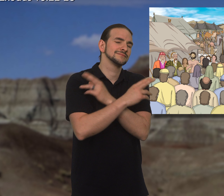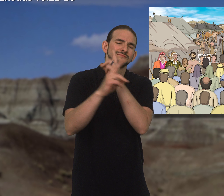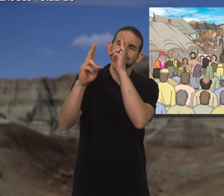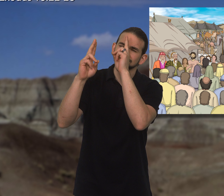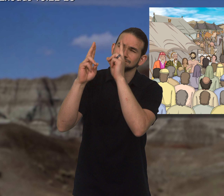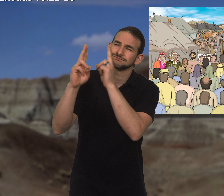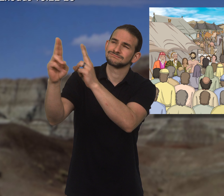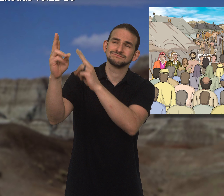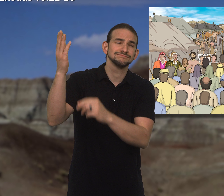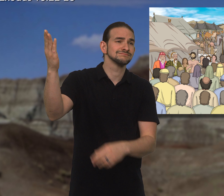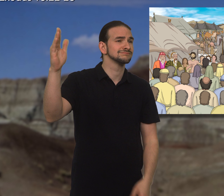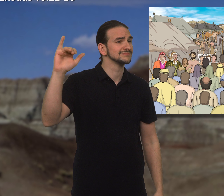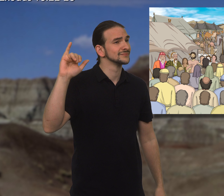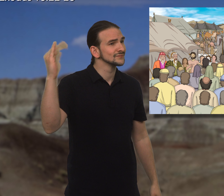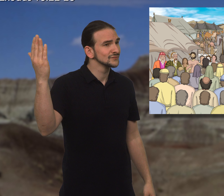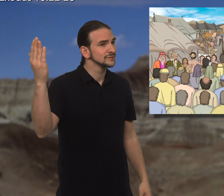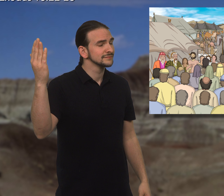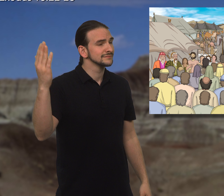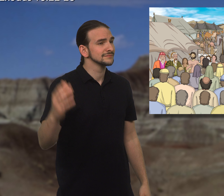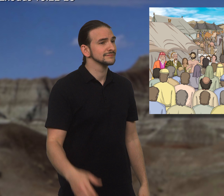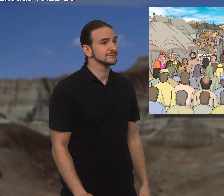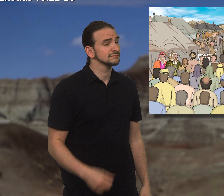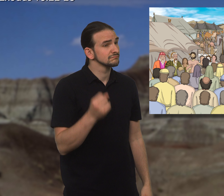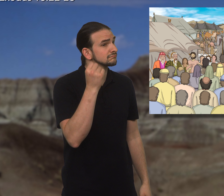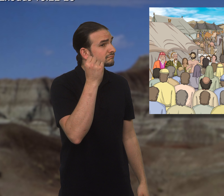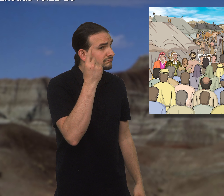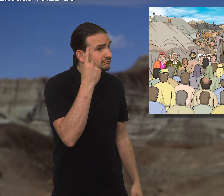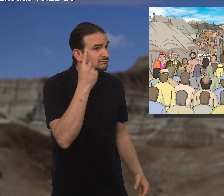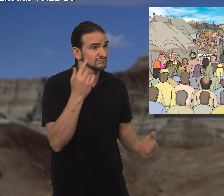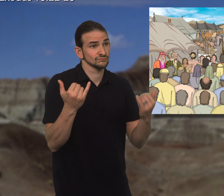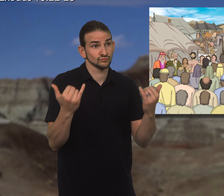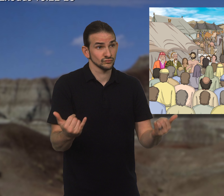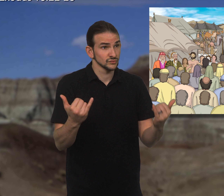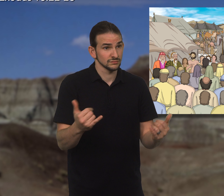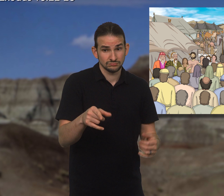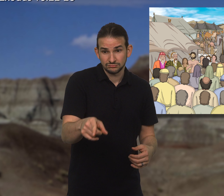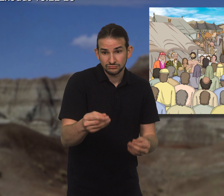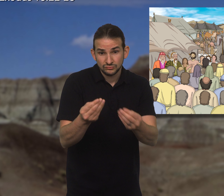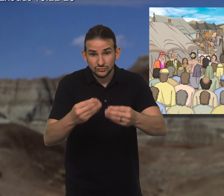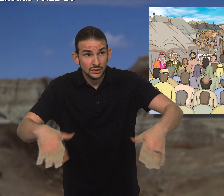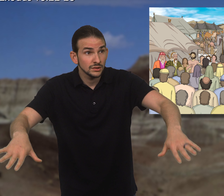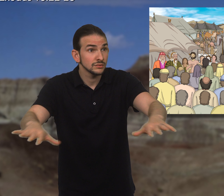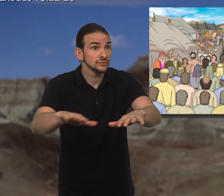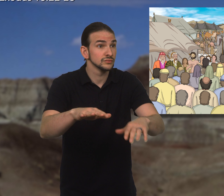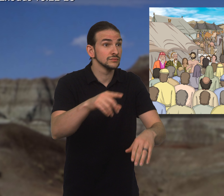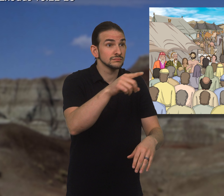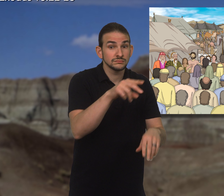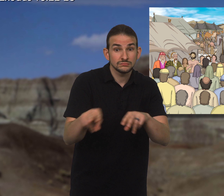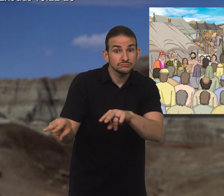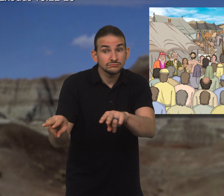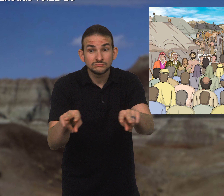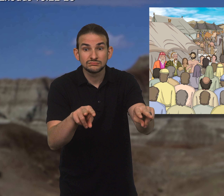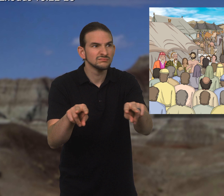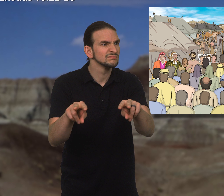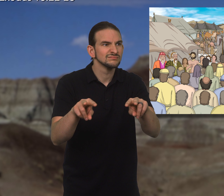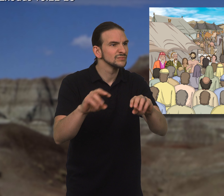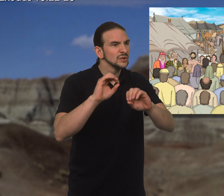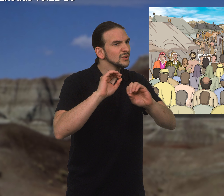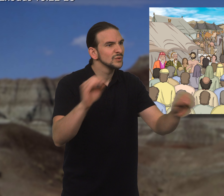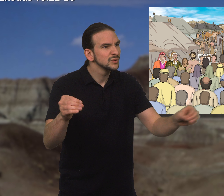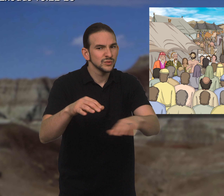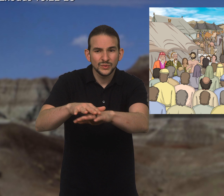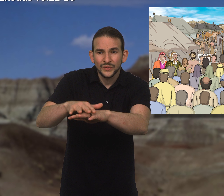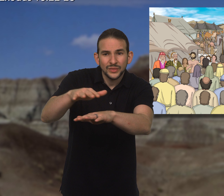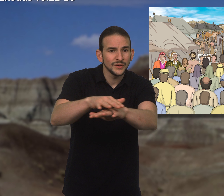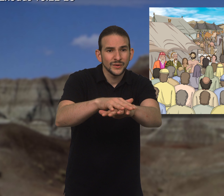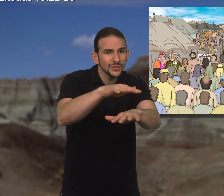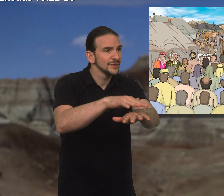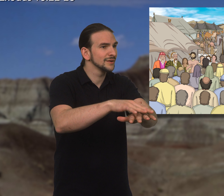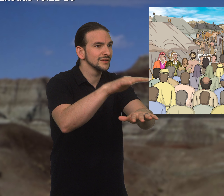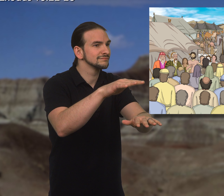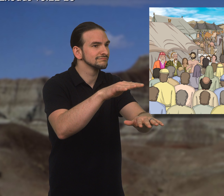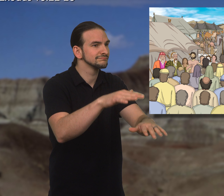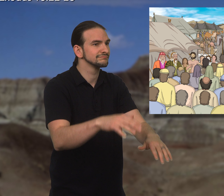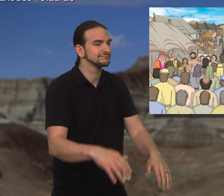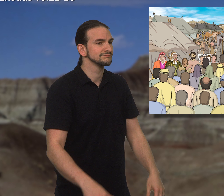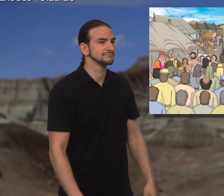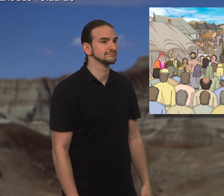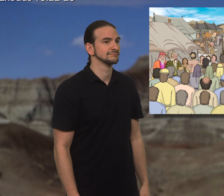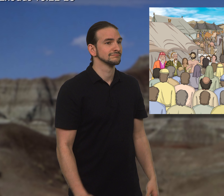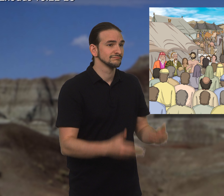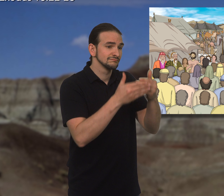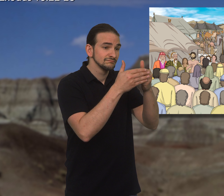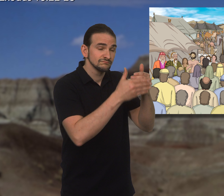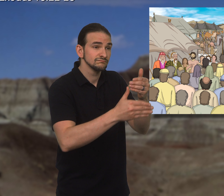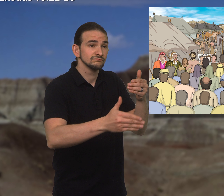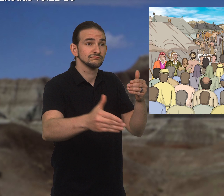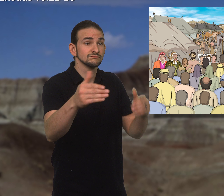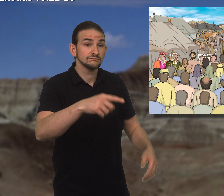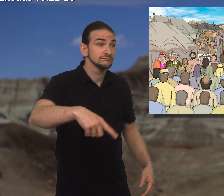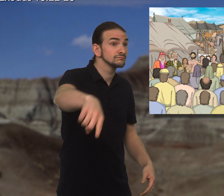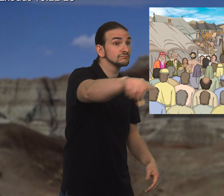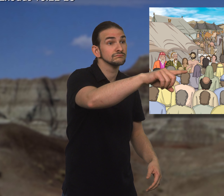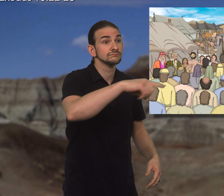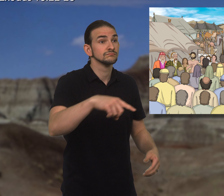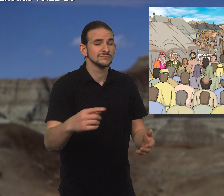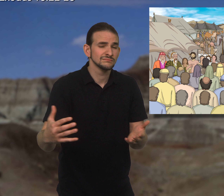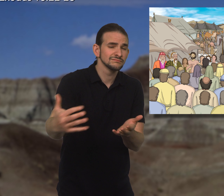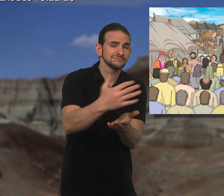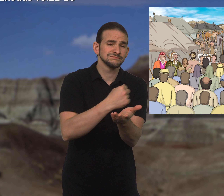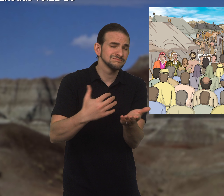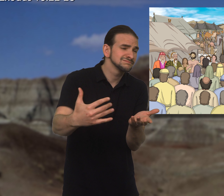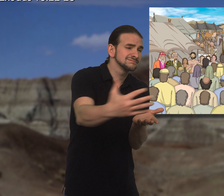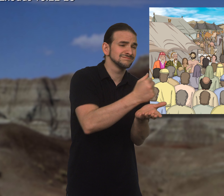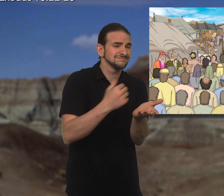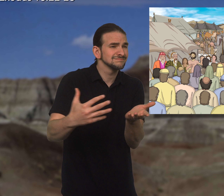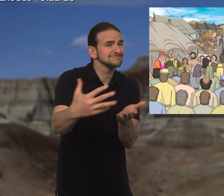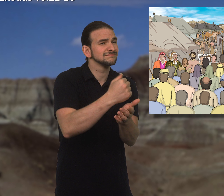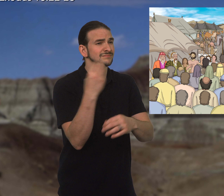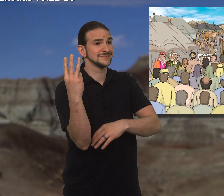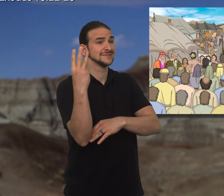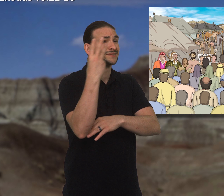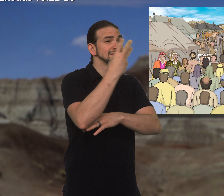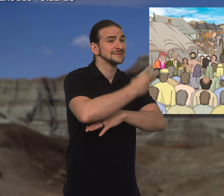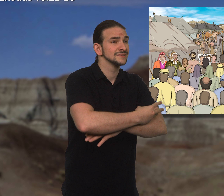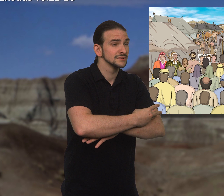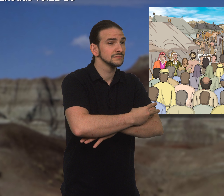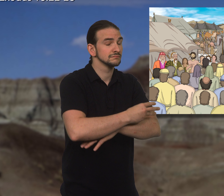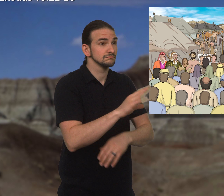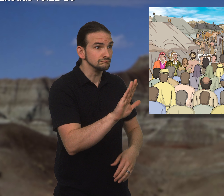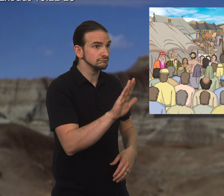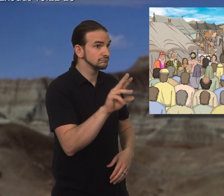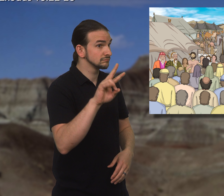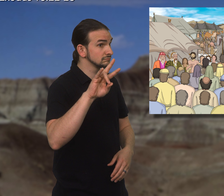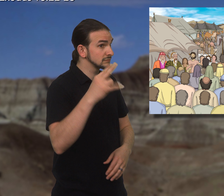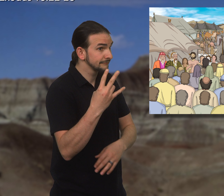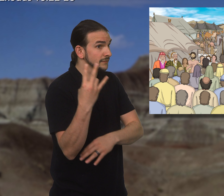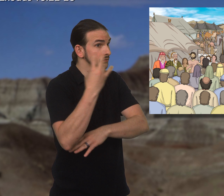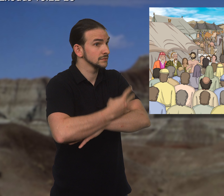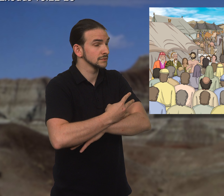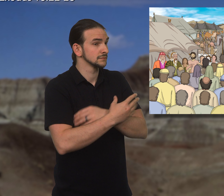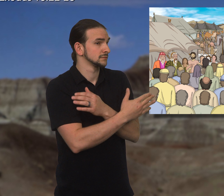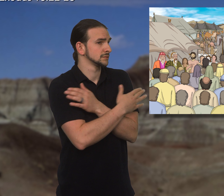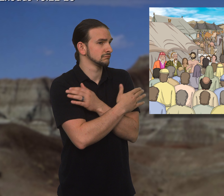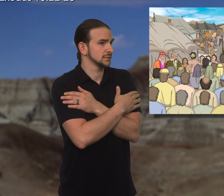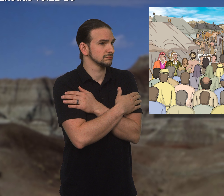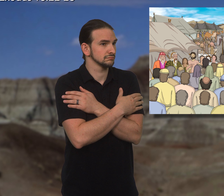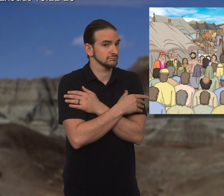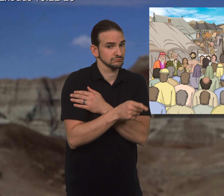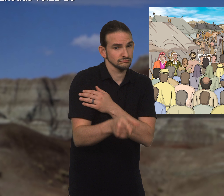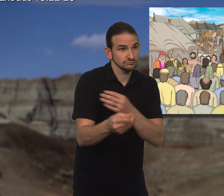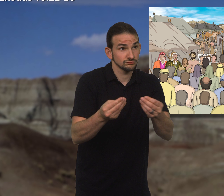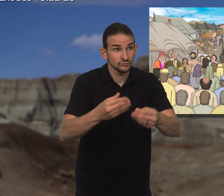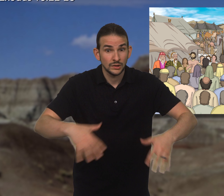“Eat it today,” Moses said, “because today is a Sabbath to the LORD. Today you will not find anything in the field.